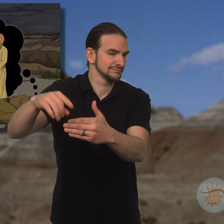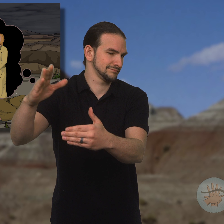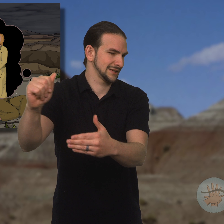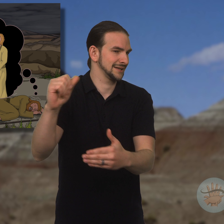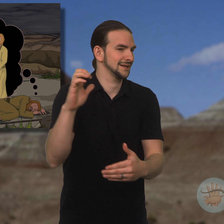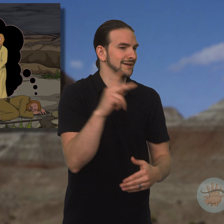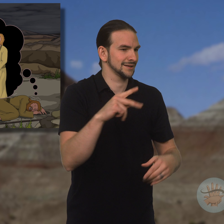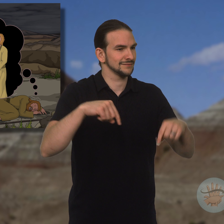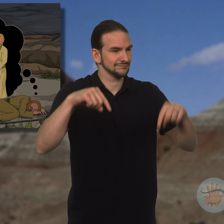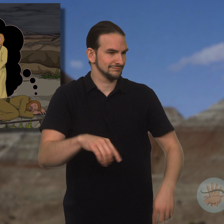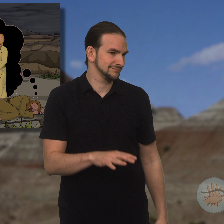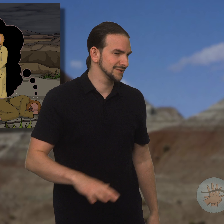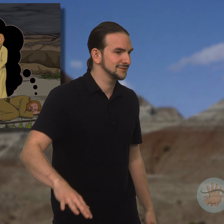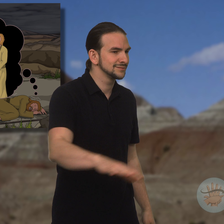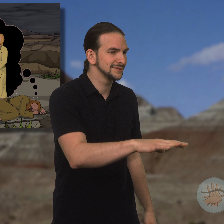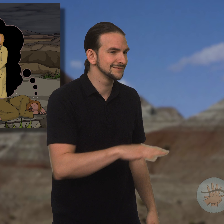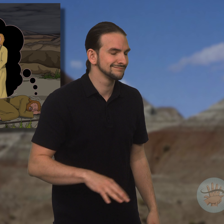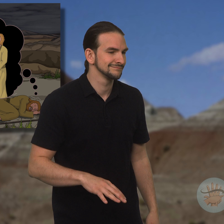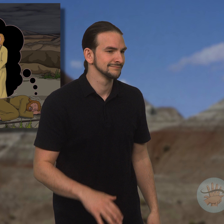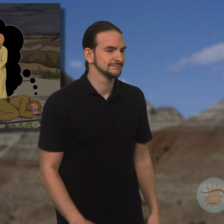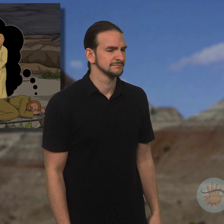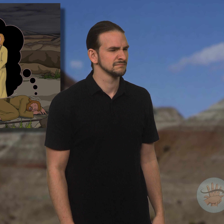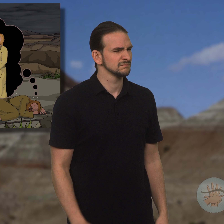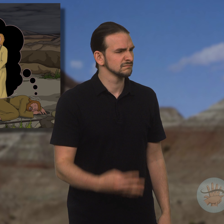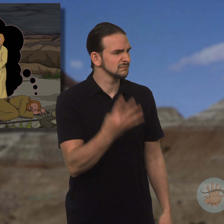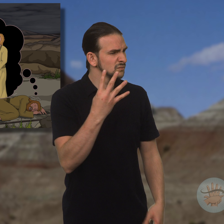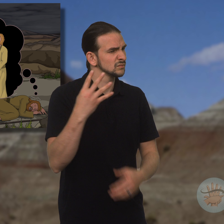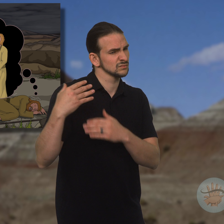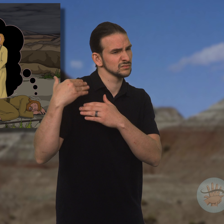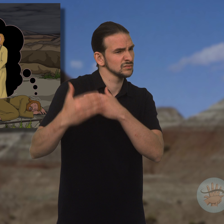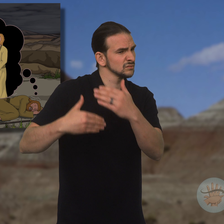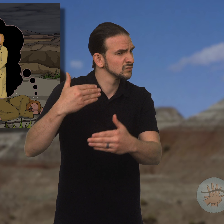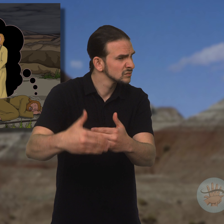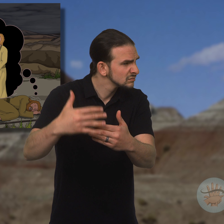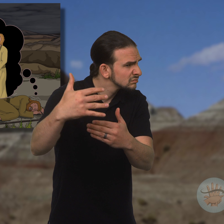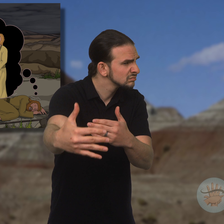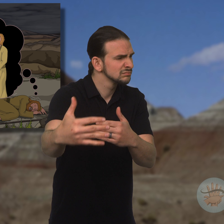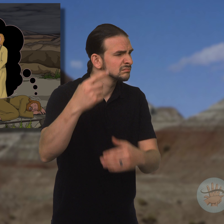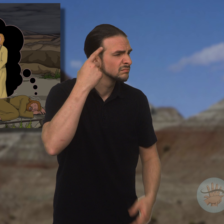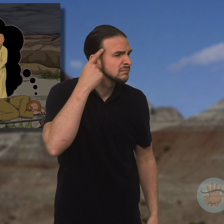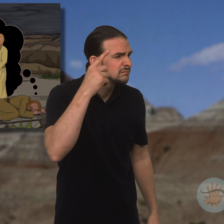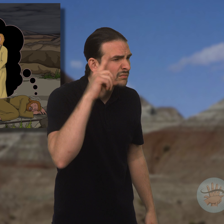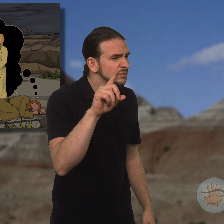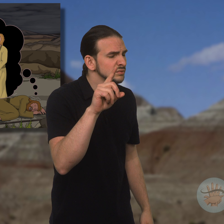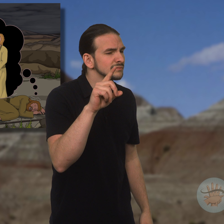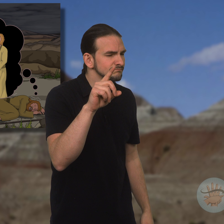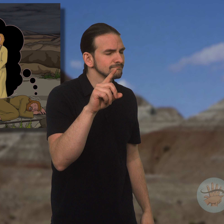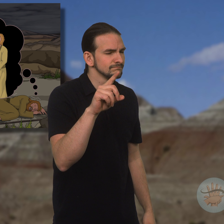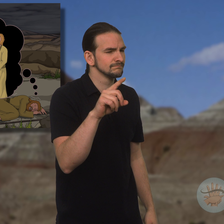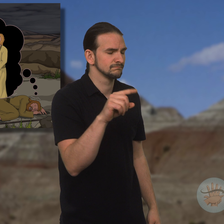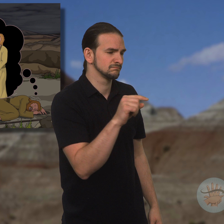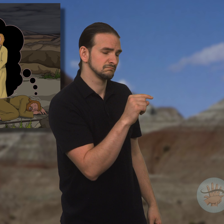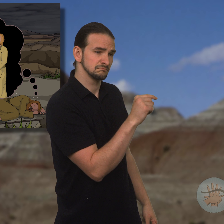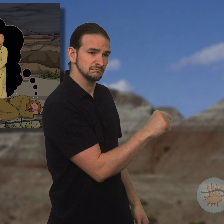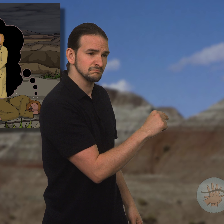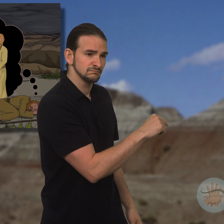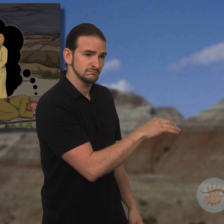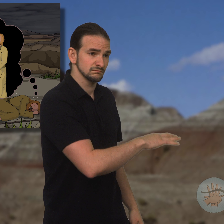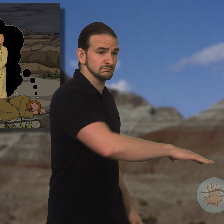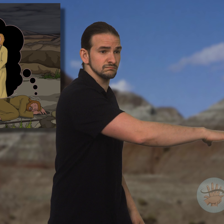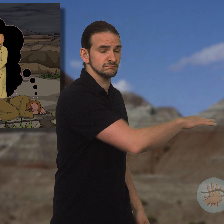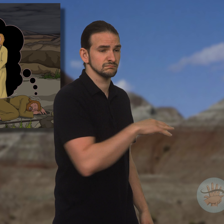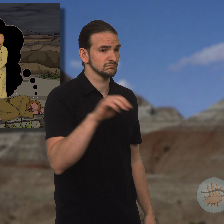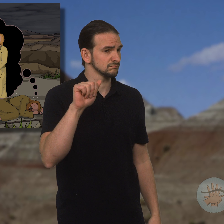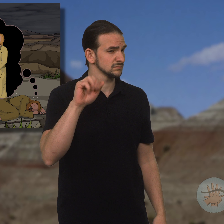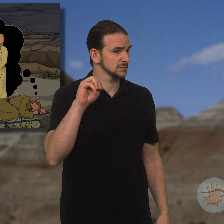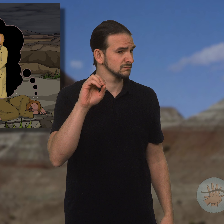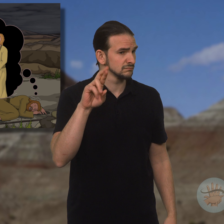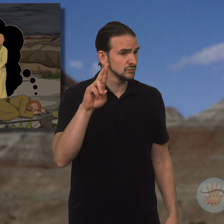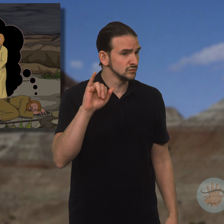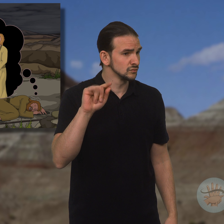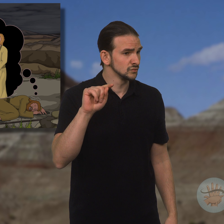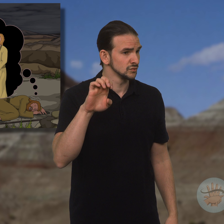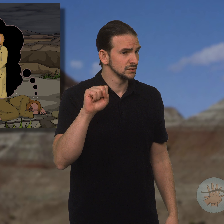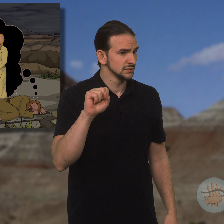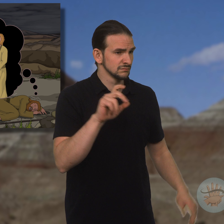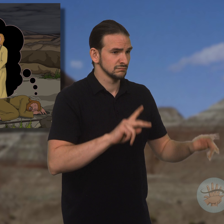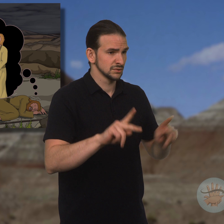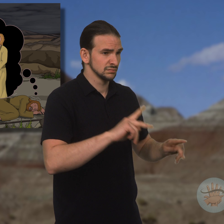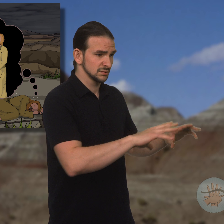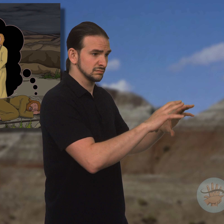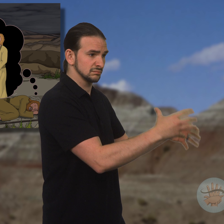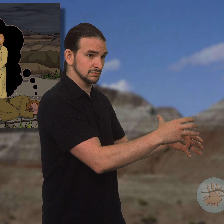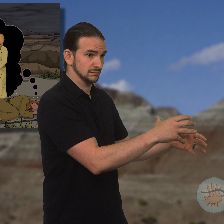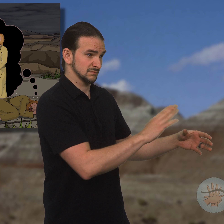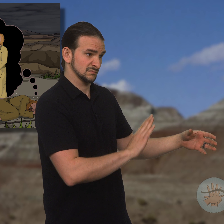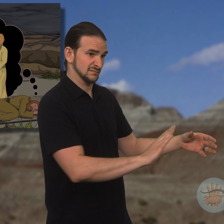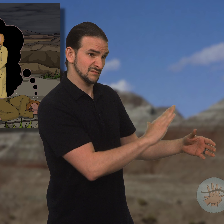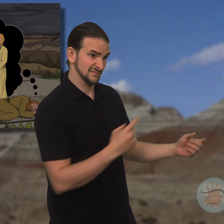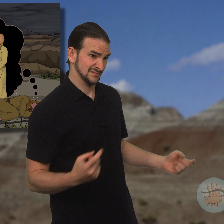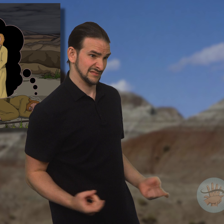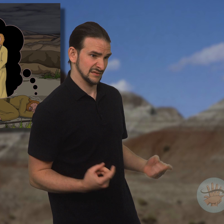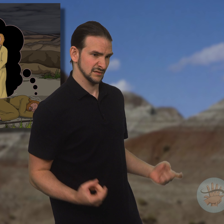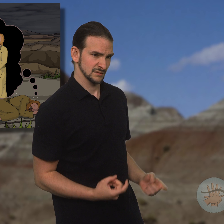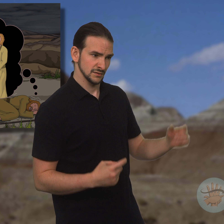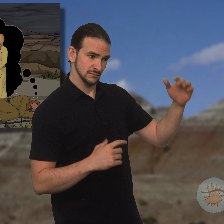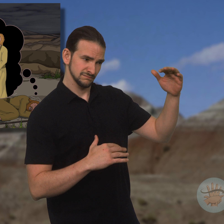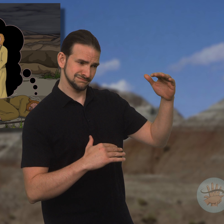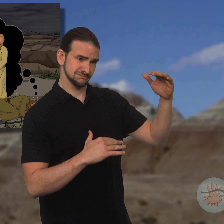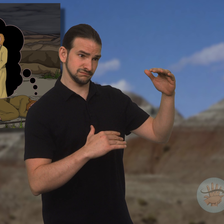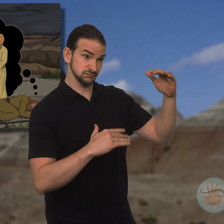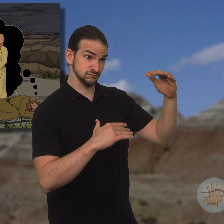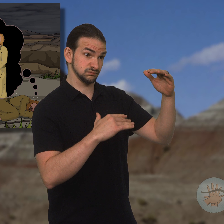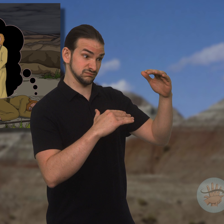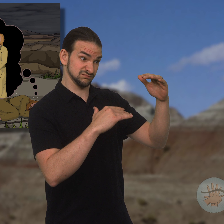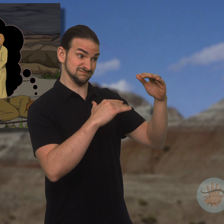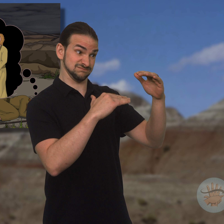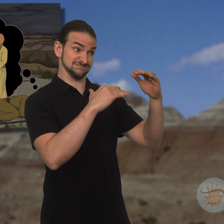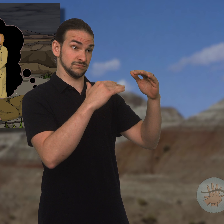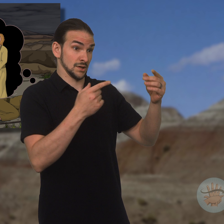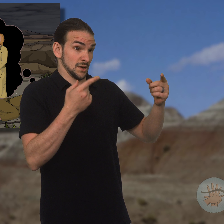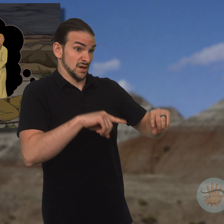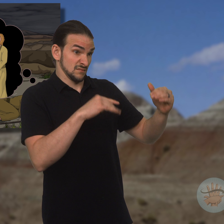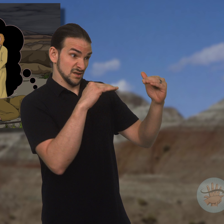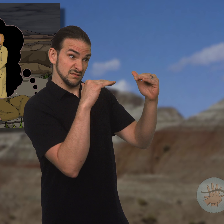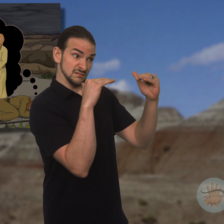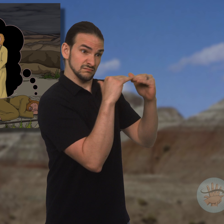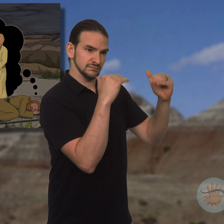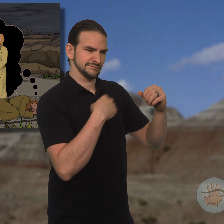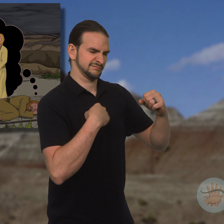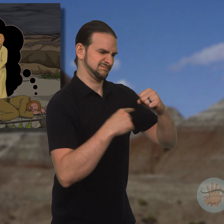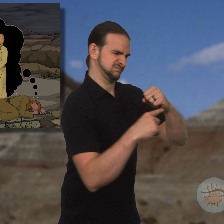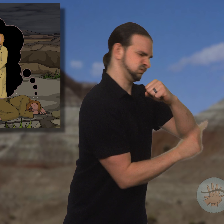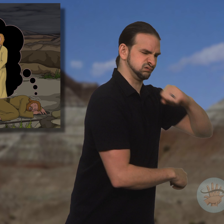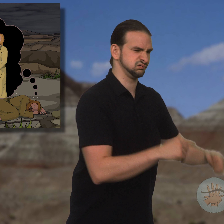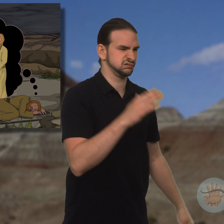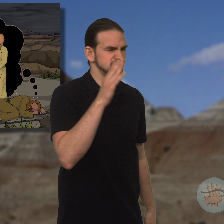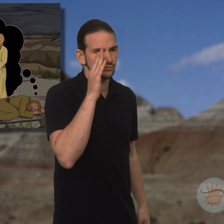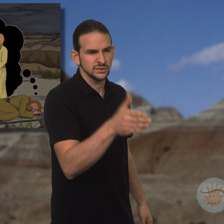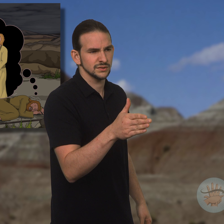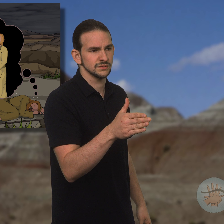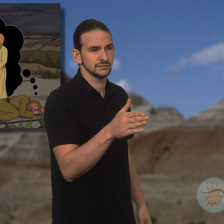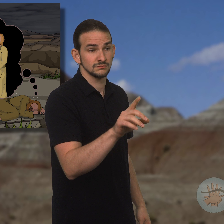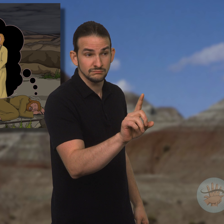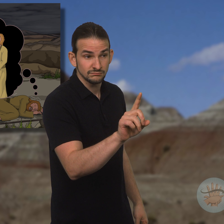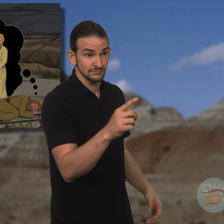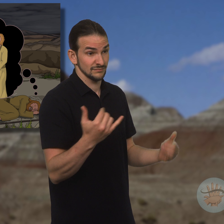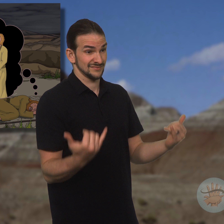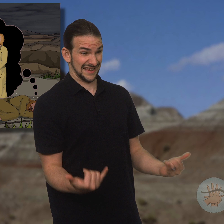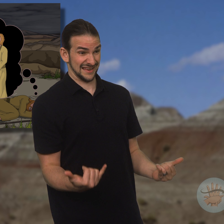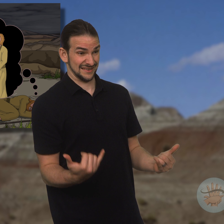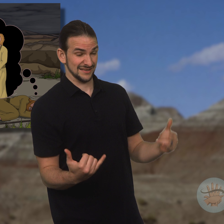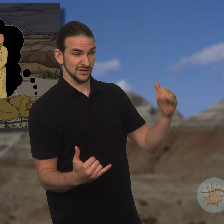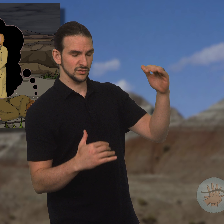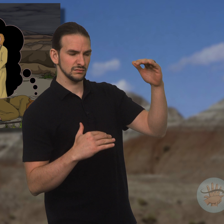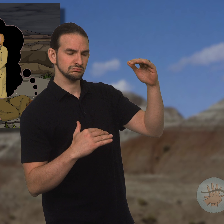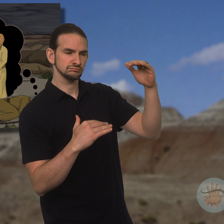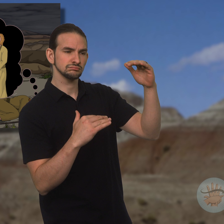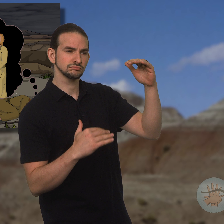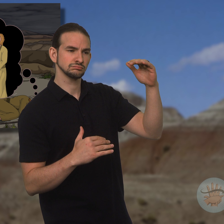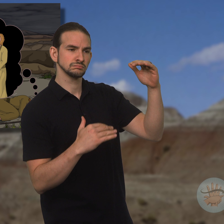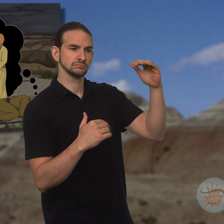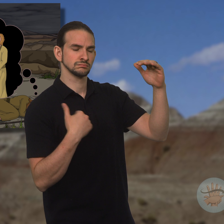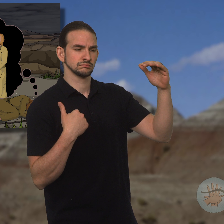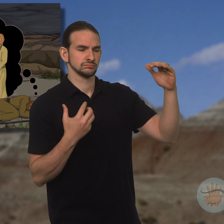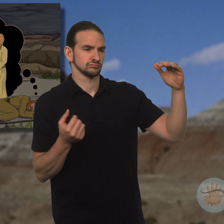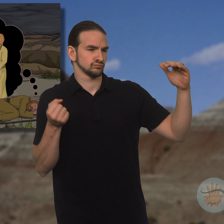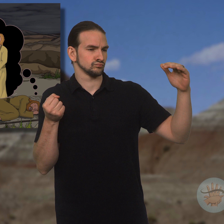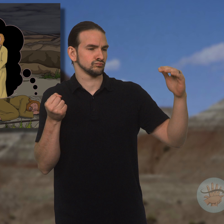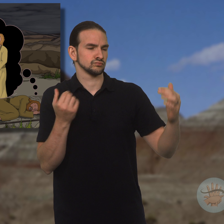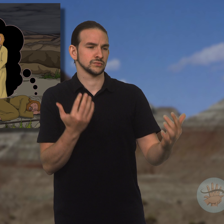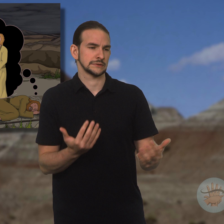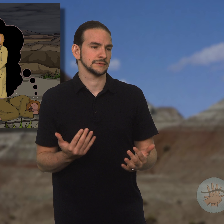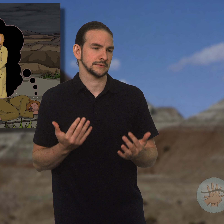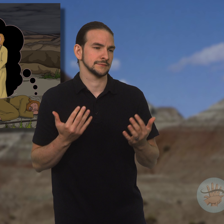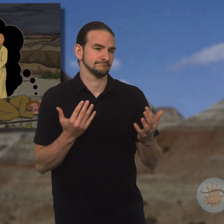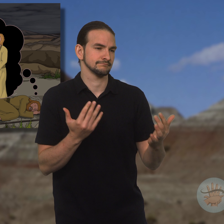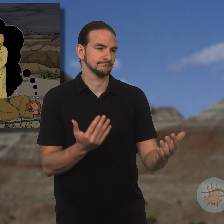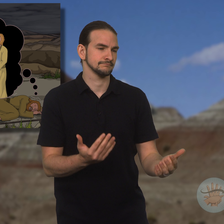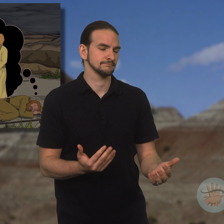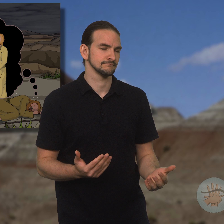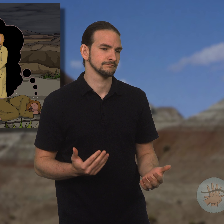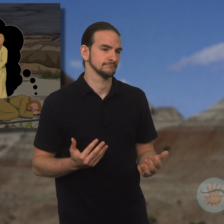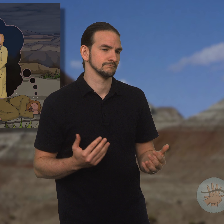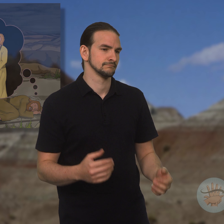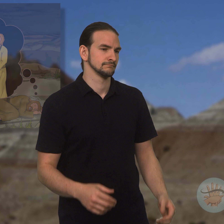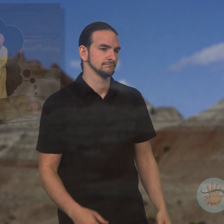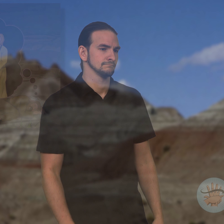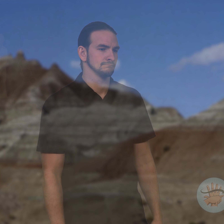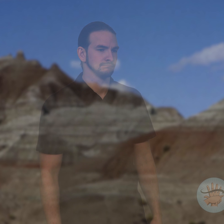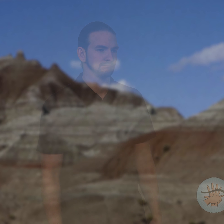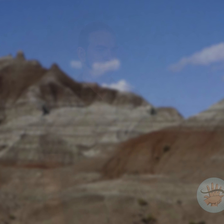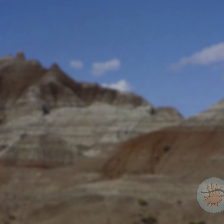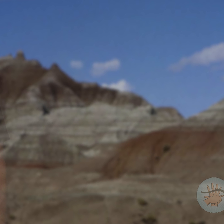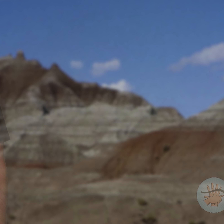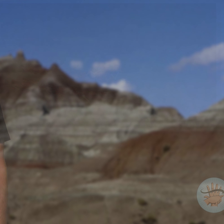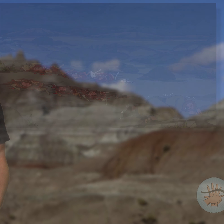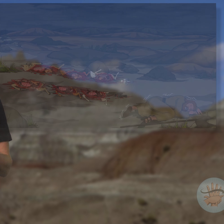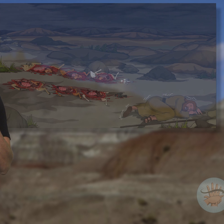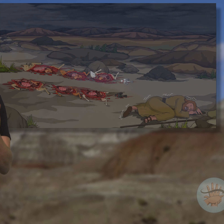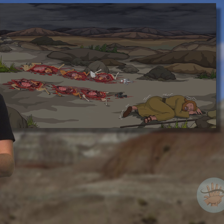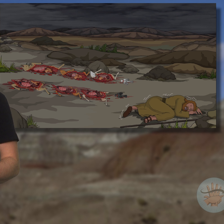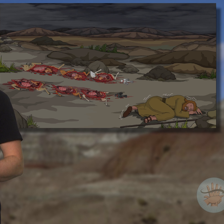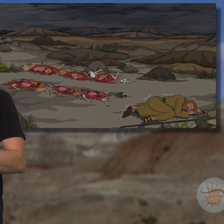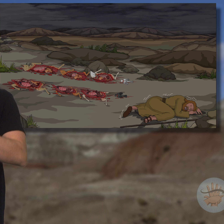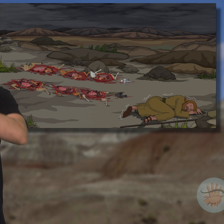In the fourth generation your descendants will return here, for the iniquity of the Amorites is not yet complete.”